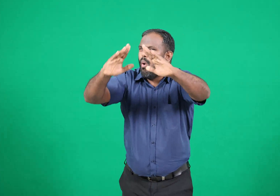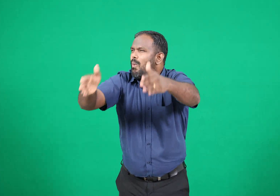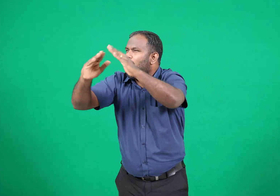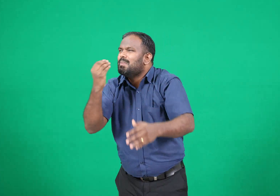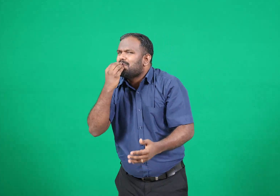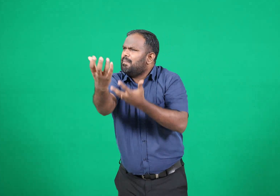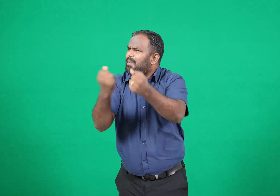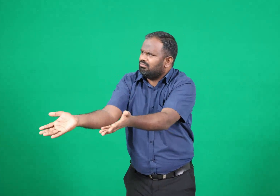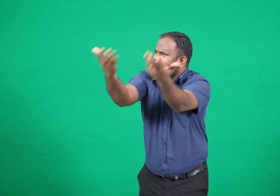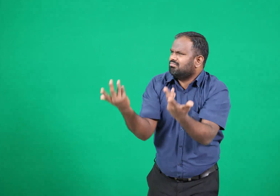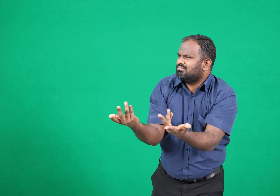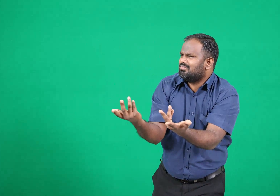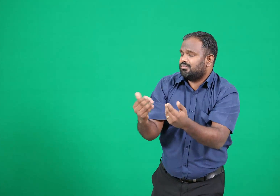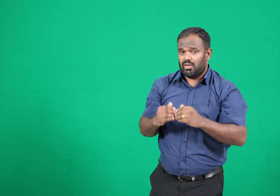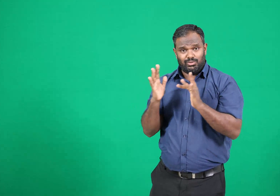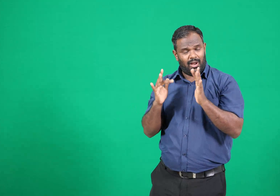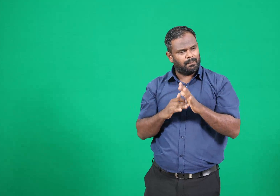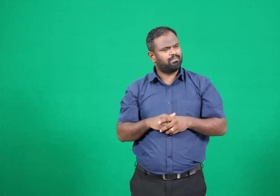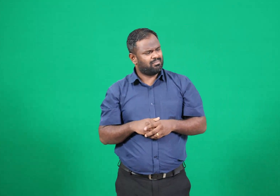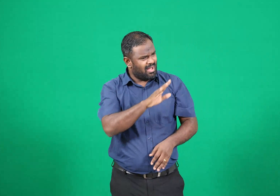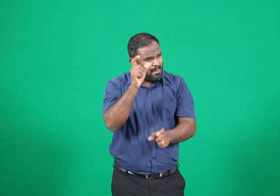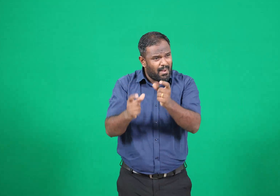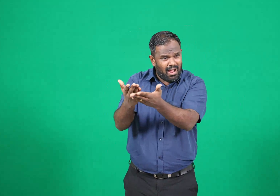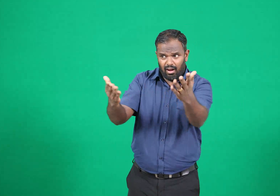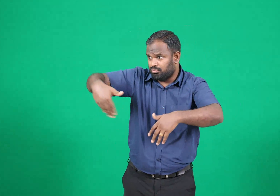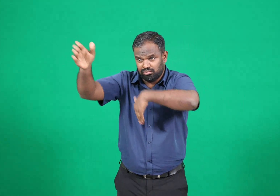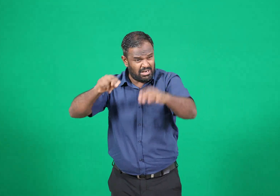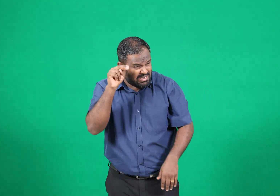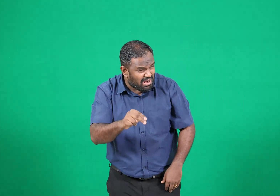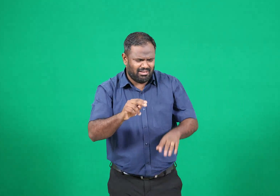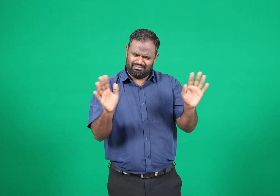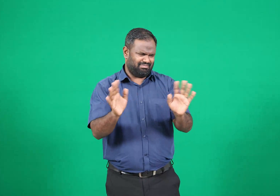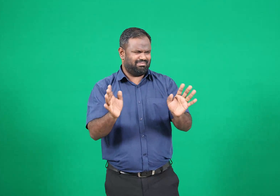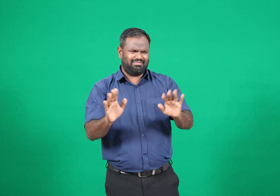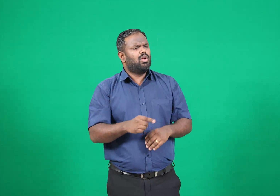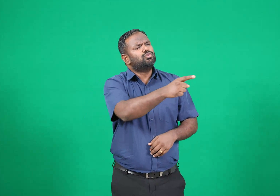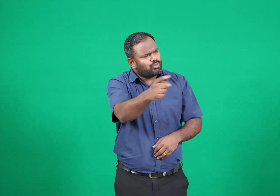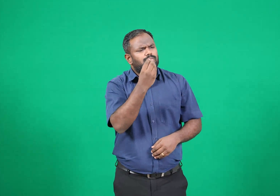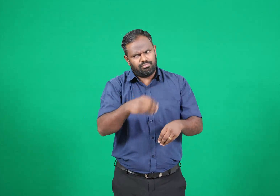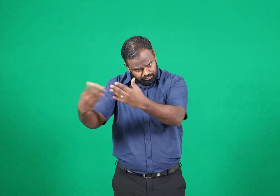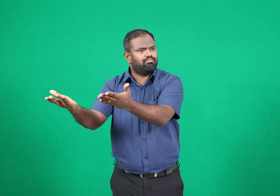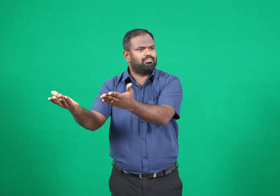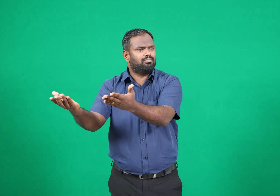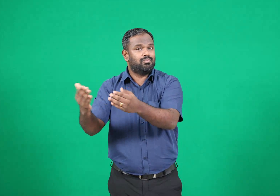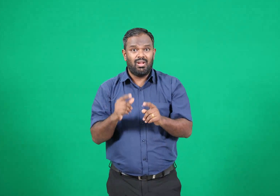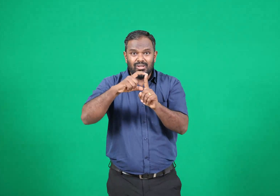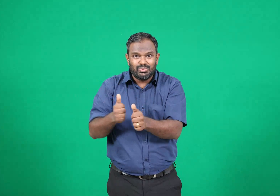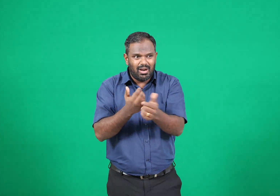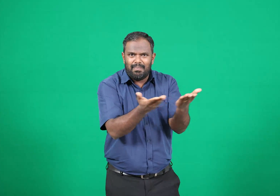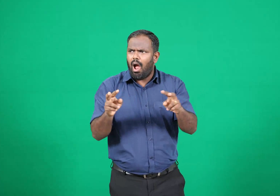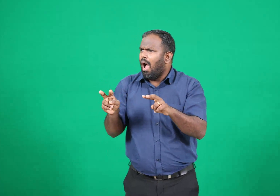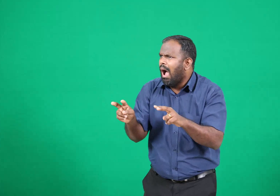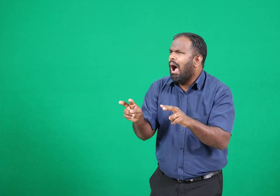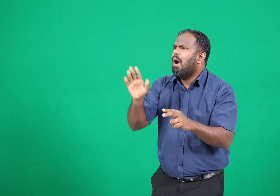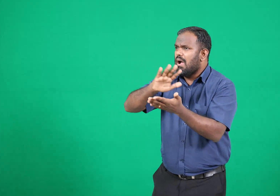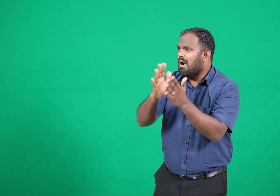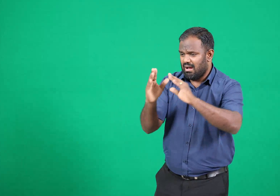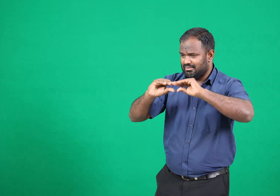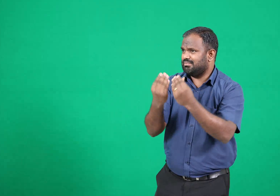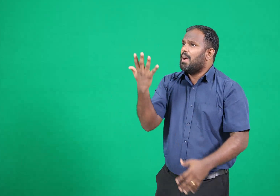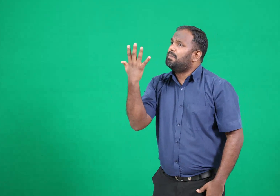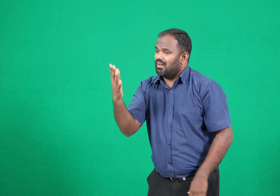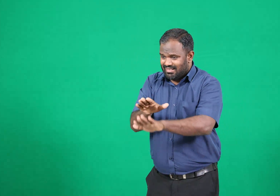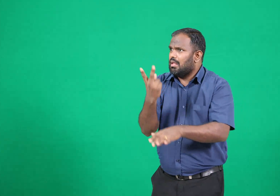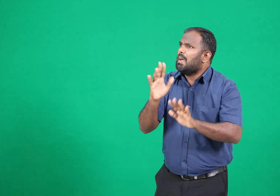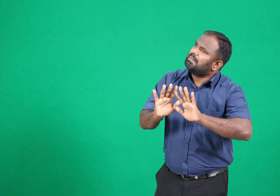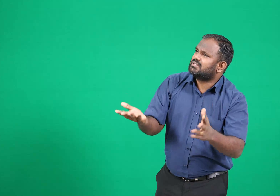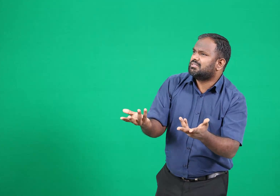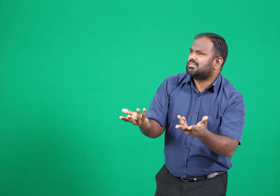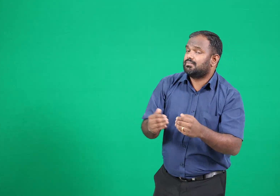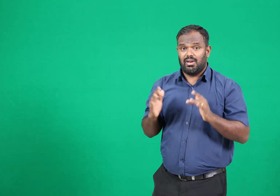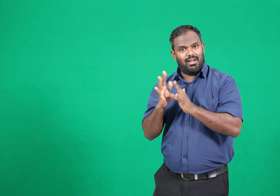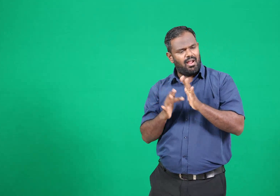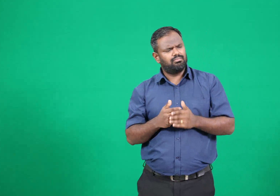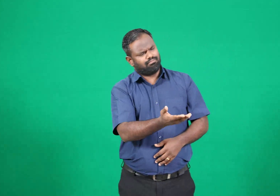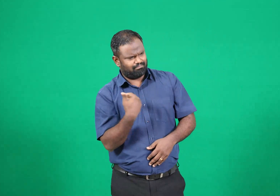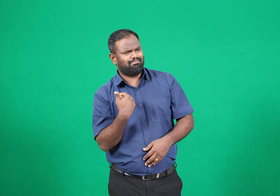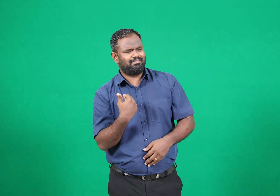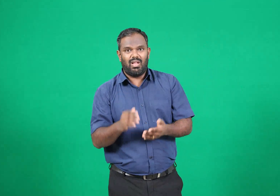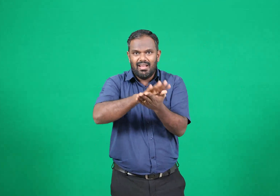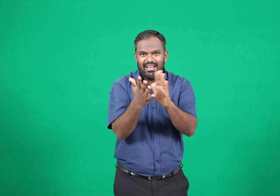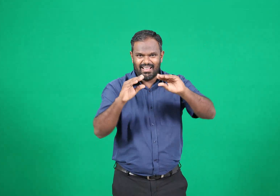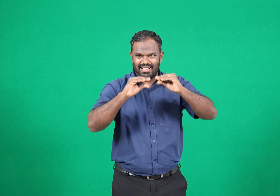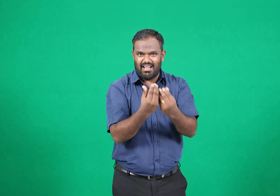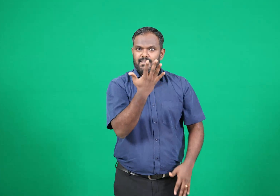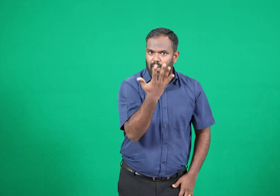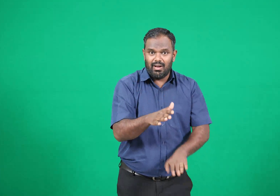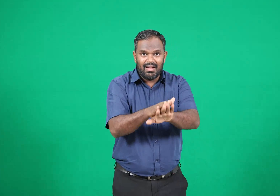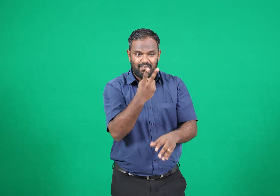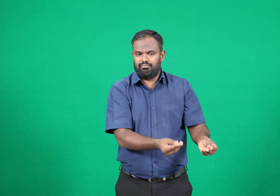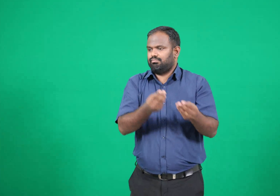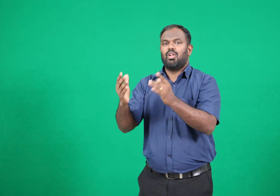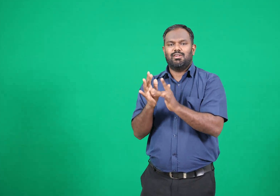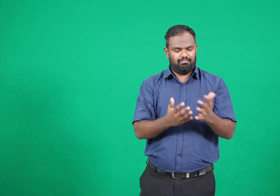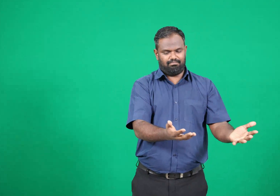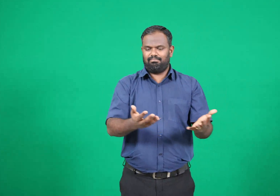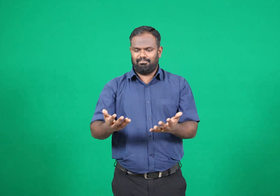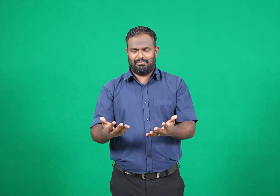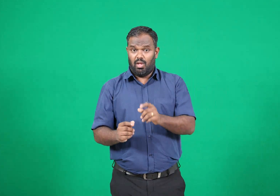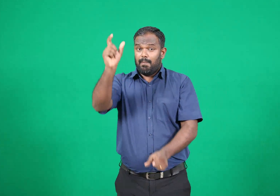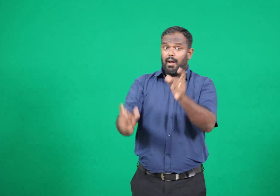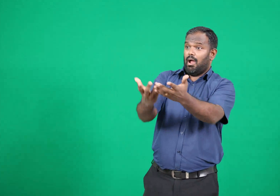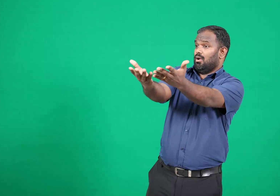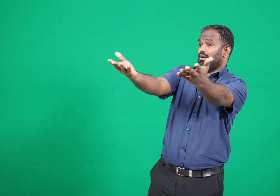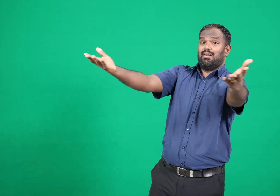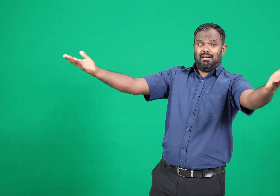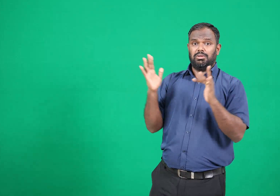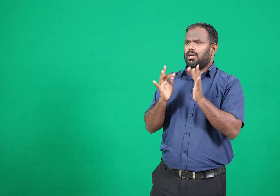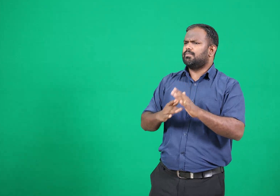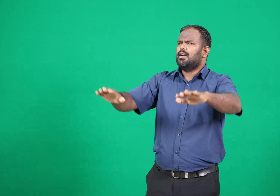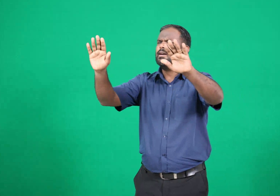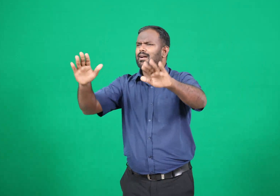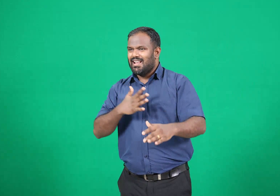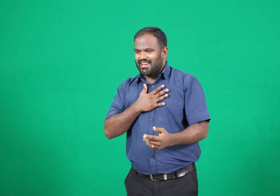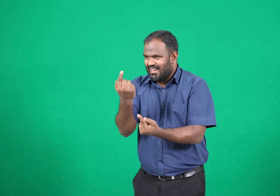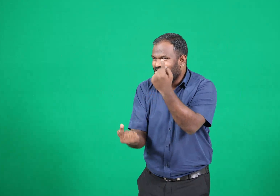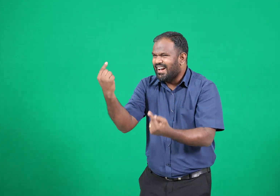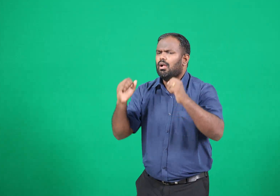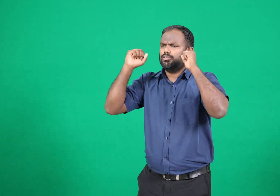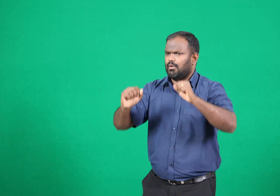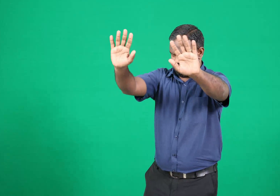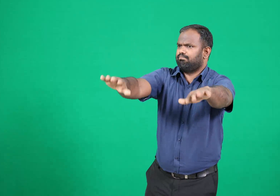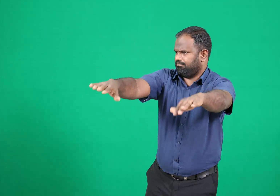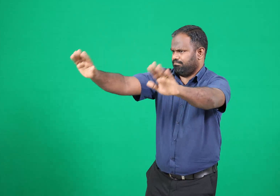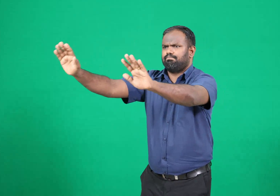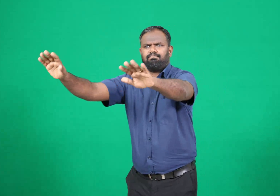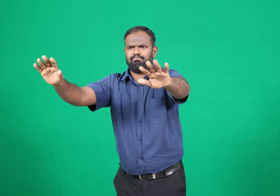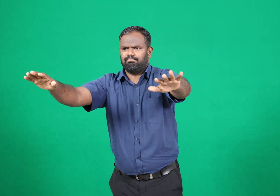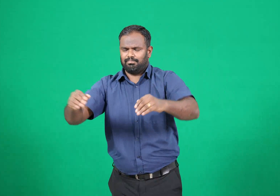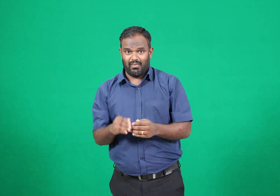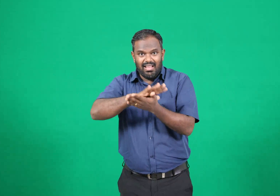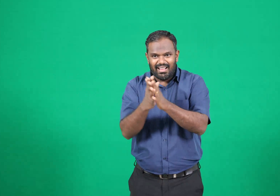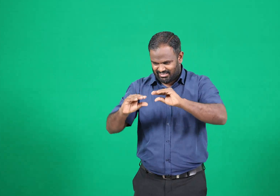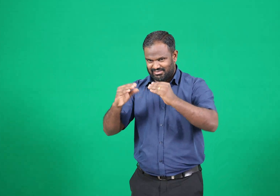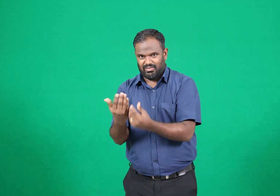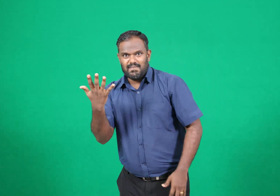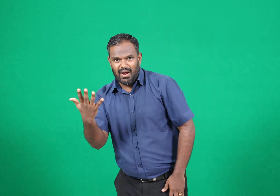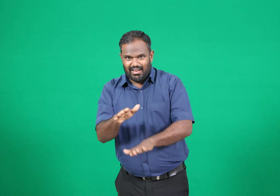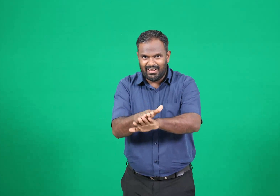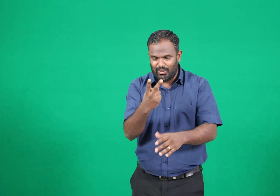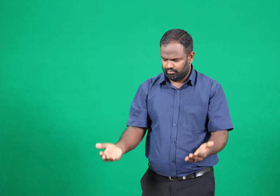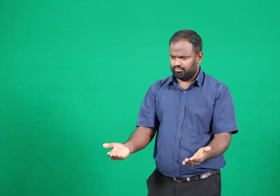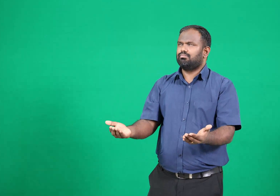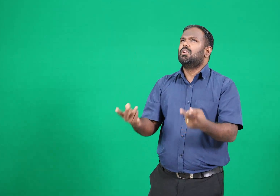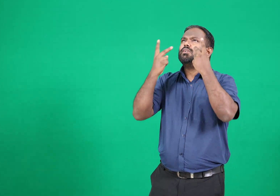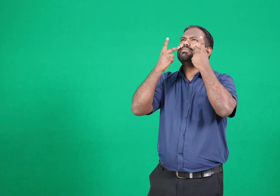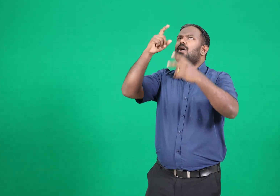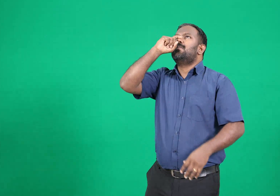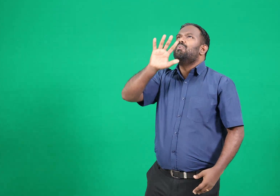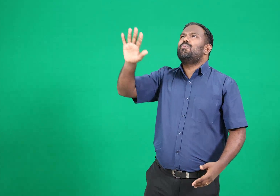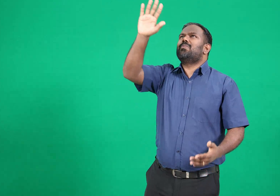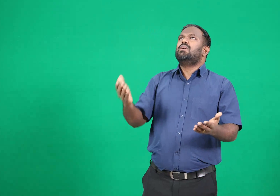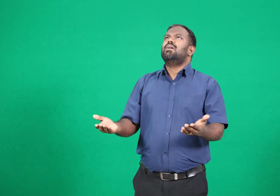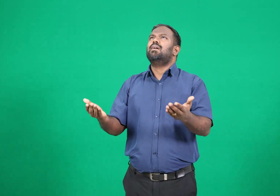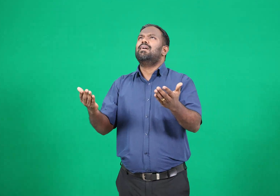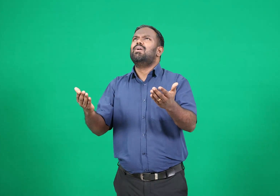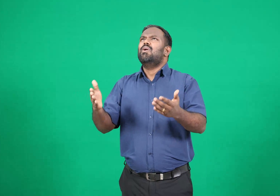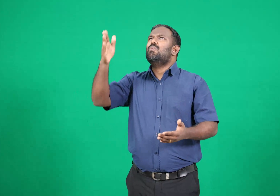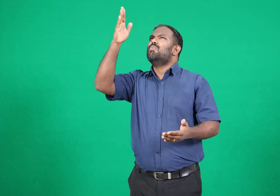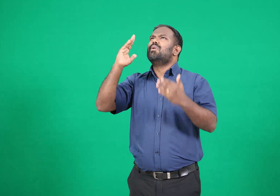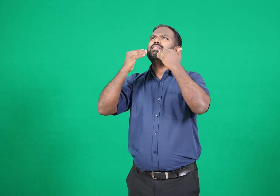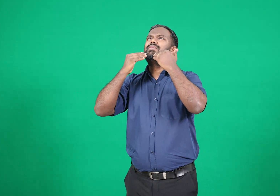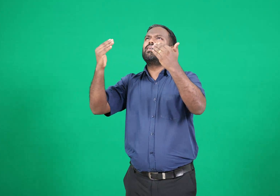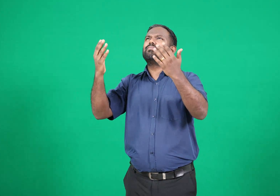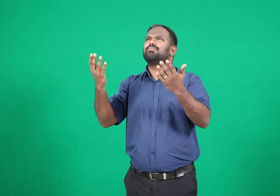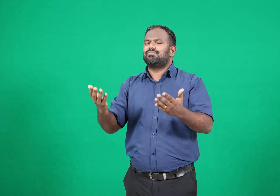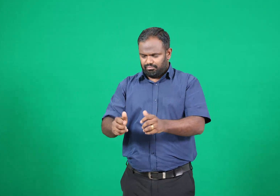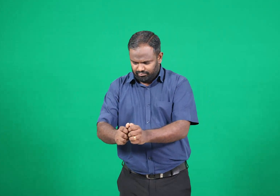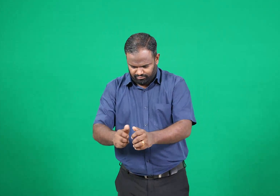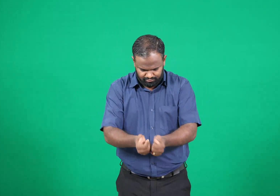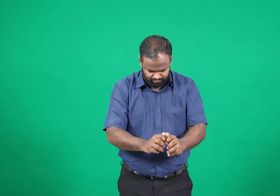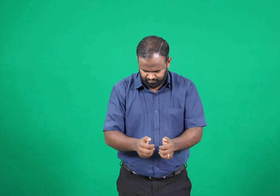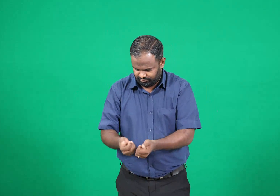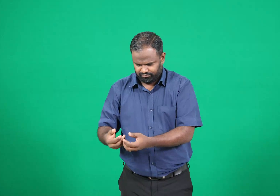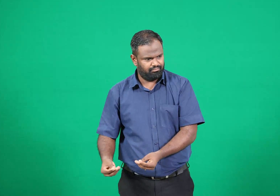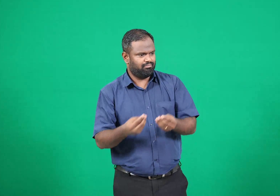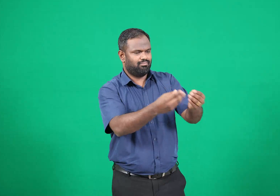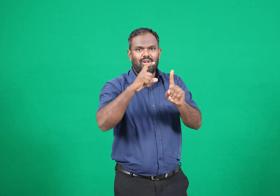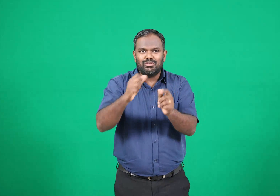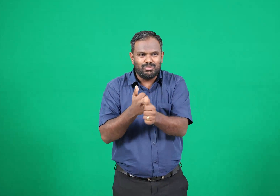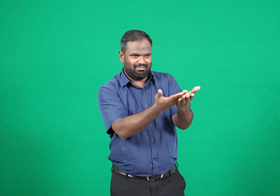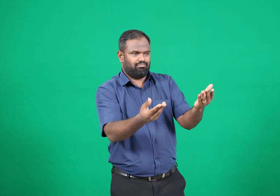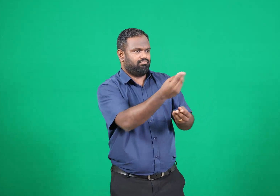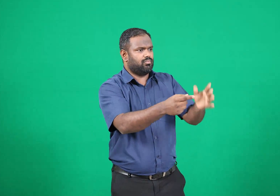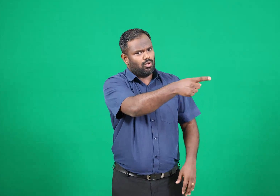"We have here only five loaves of bread and two fish," they answered. "Bring them here to Me," Jesus said. And He directed the crowds to sit down on the grass. Taking the five loaves and the two fish and looking up to heaven, He spoke a blessing.